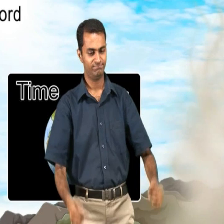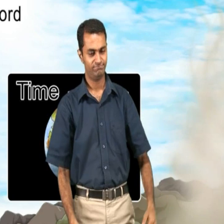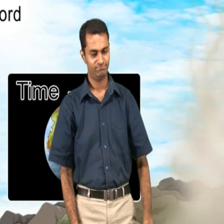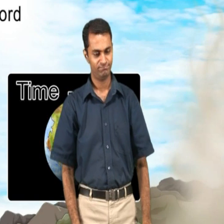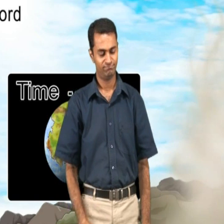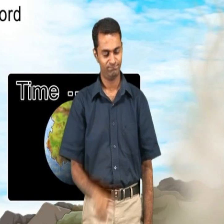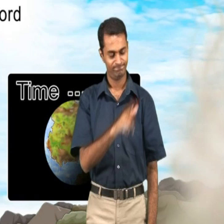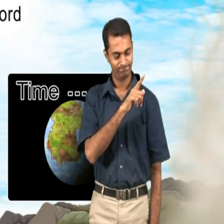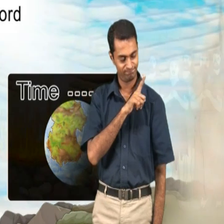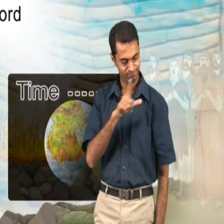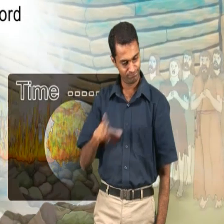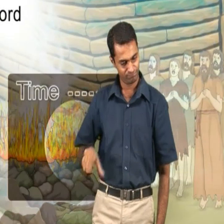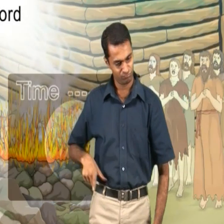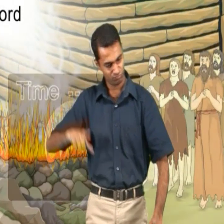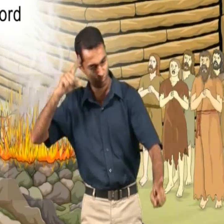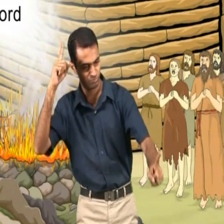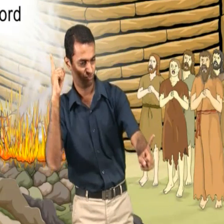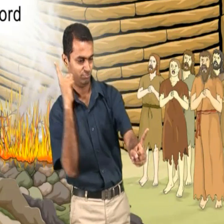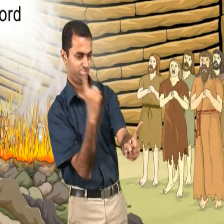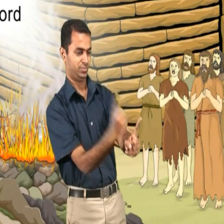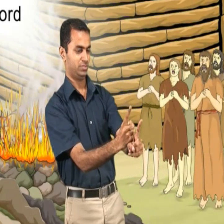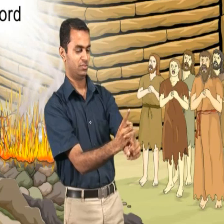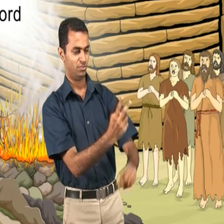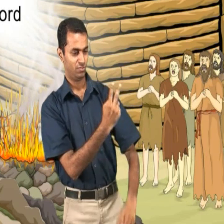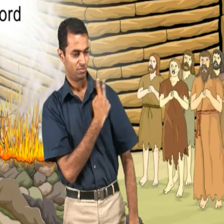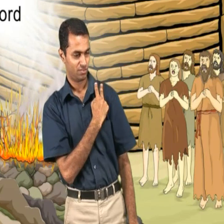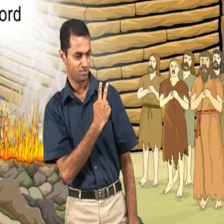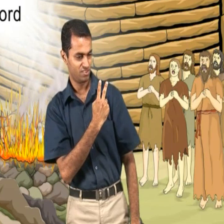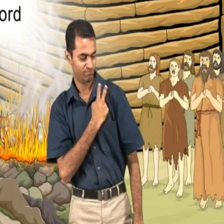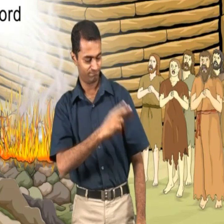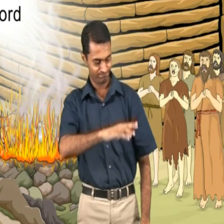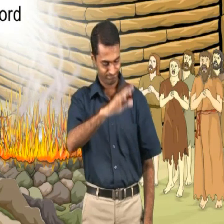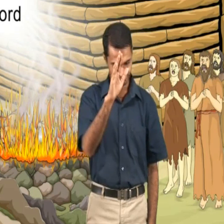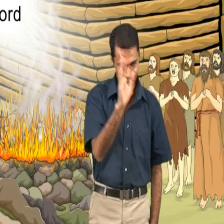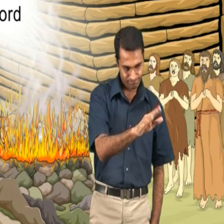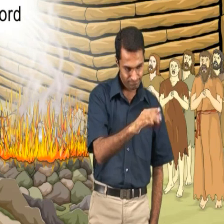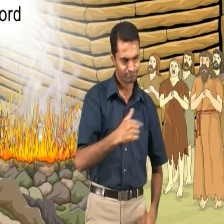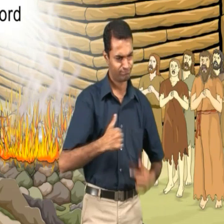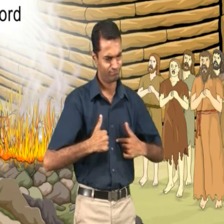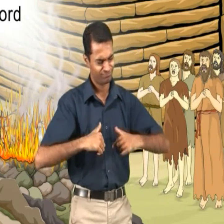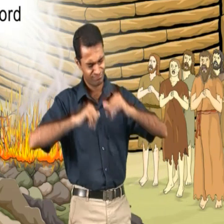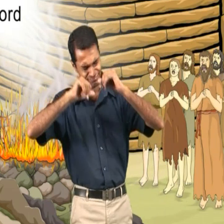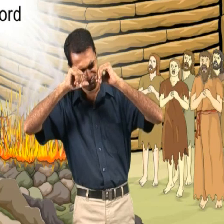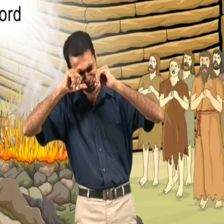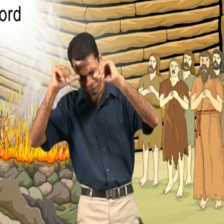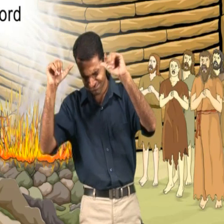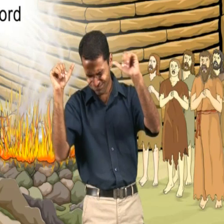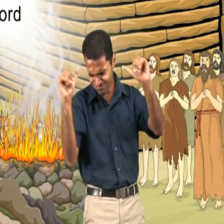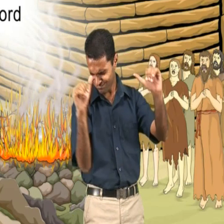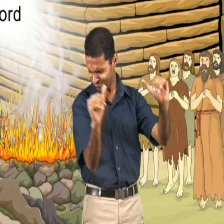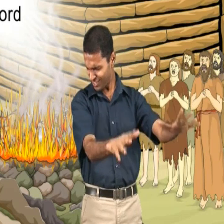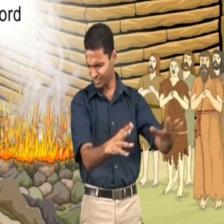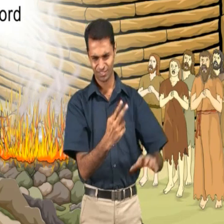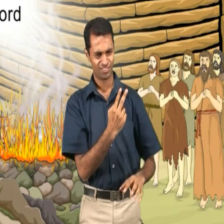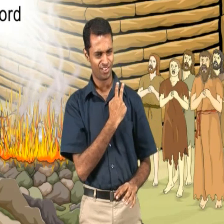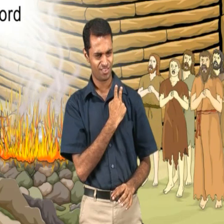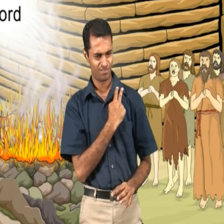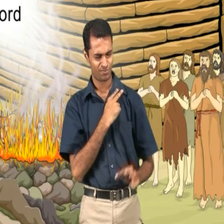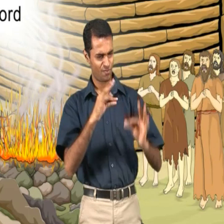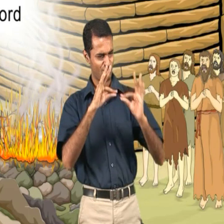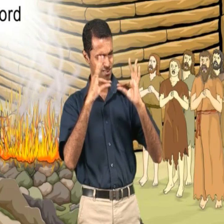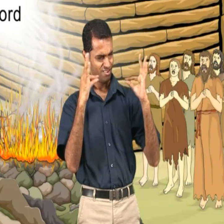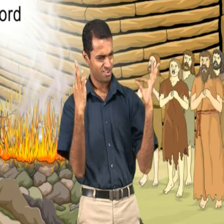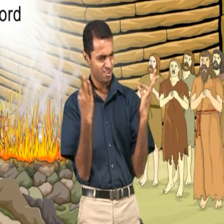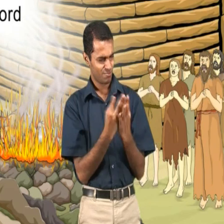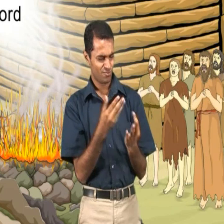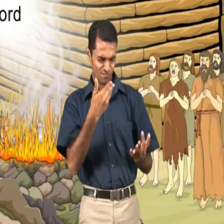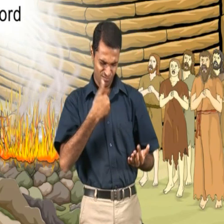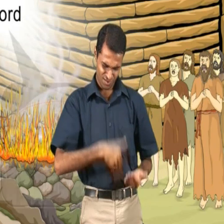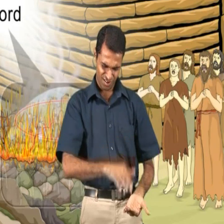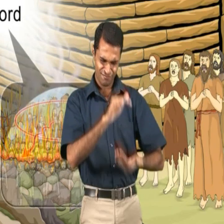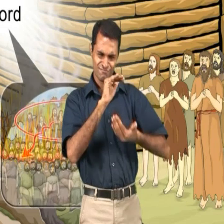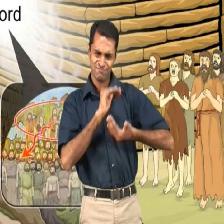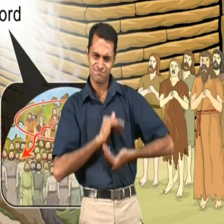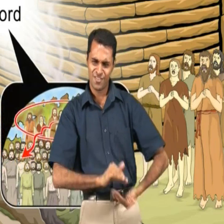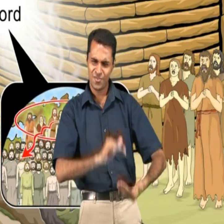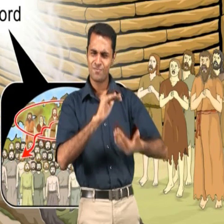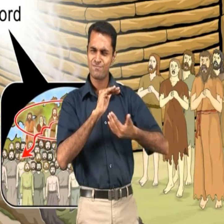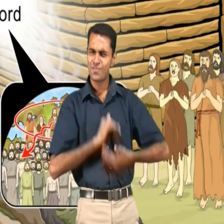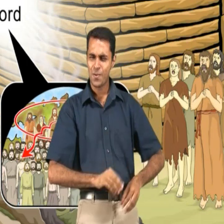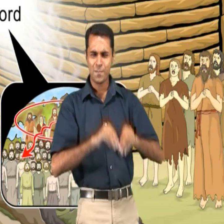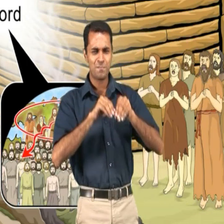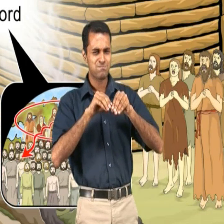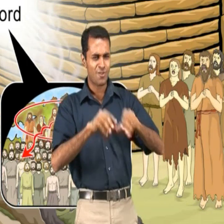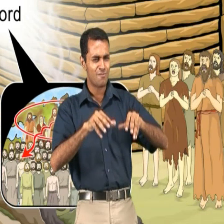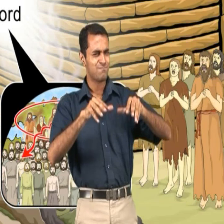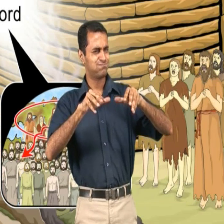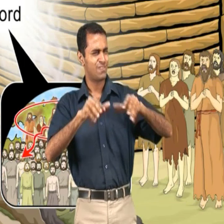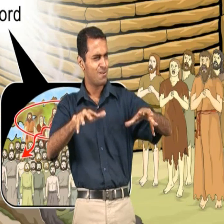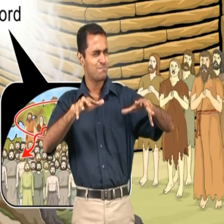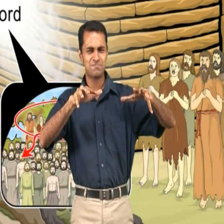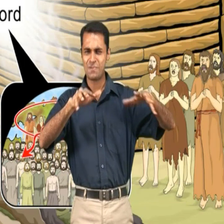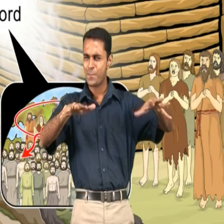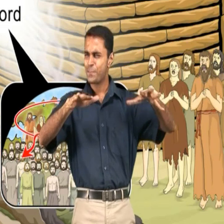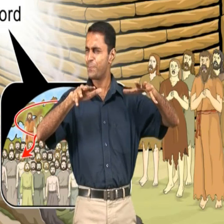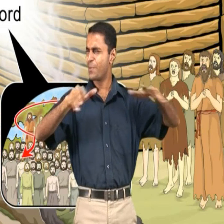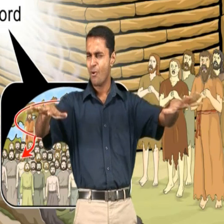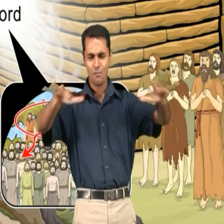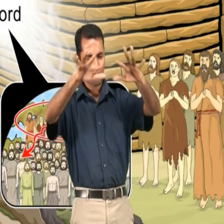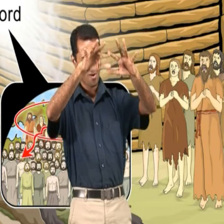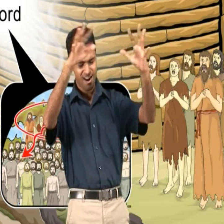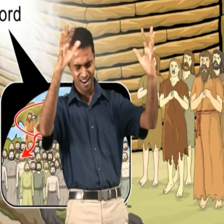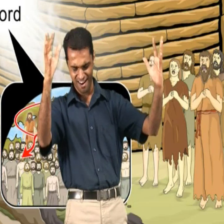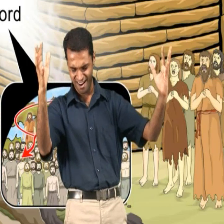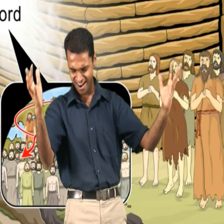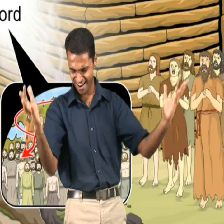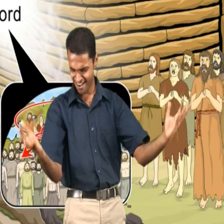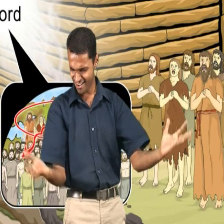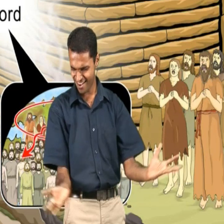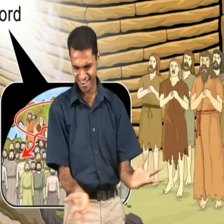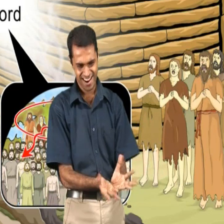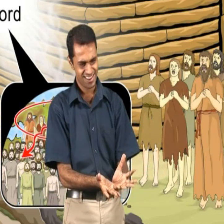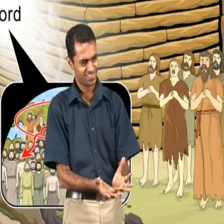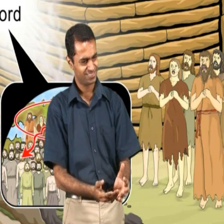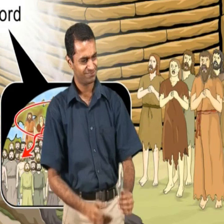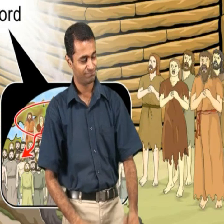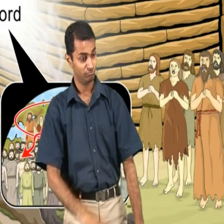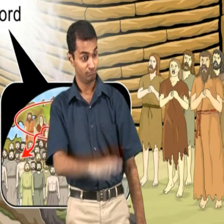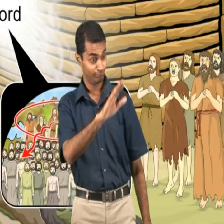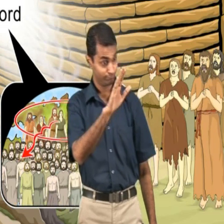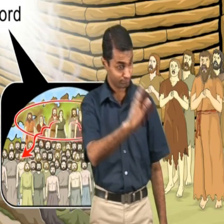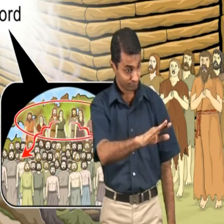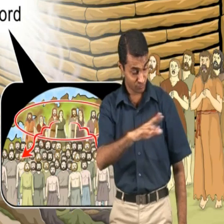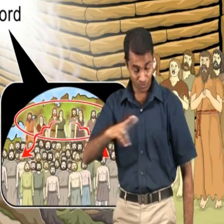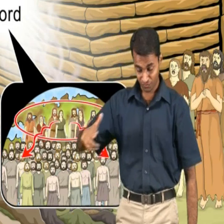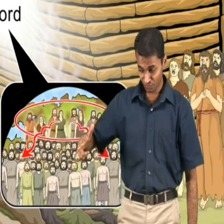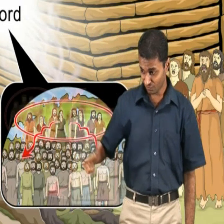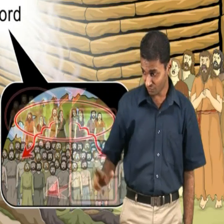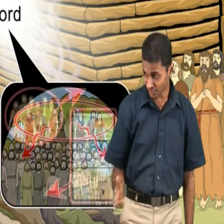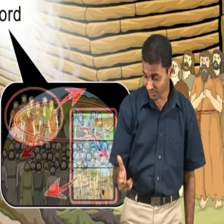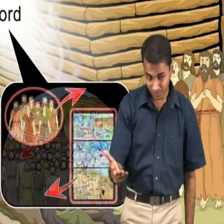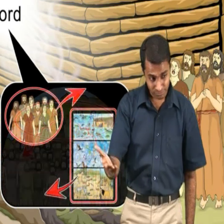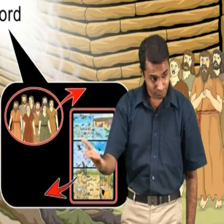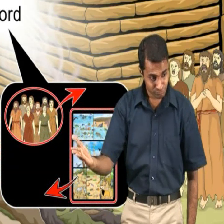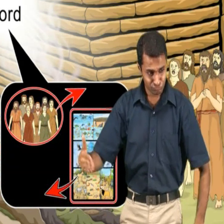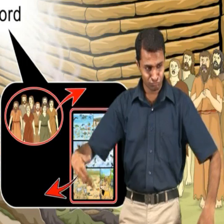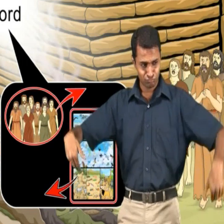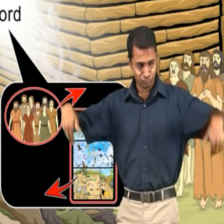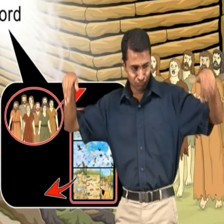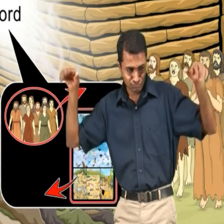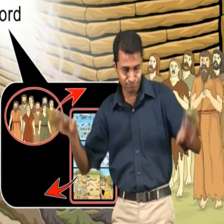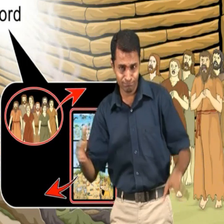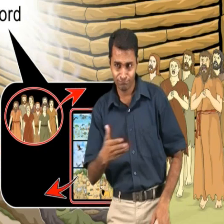And God blessed Noah and his sons and said to them, “Be fruitful and multiply and fill the earth.